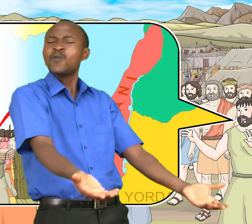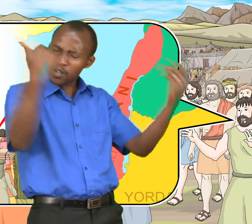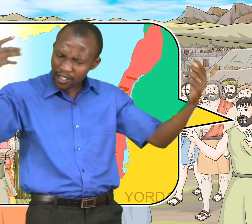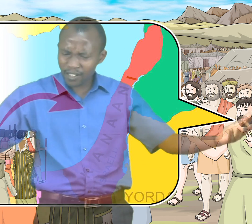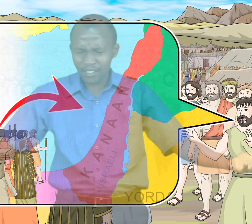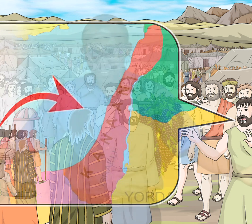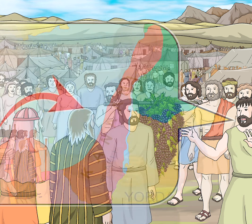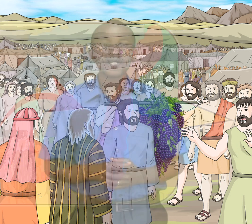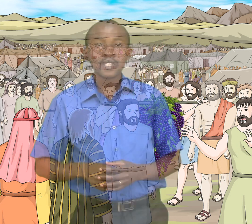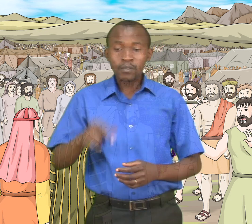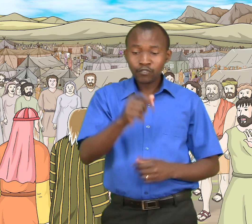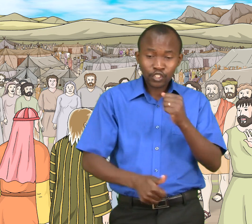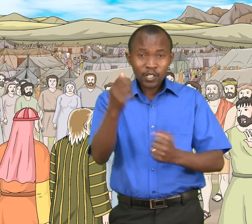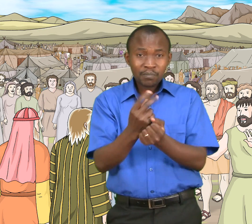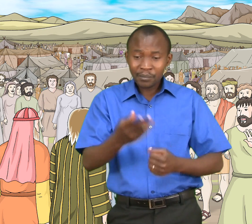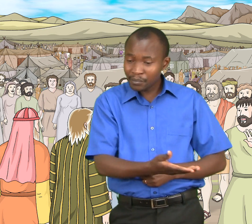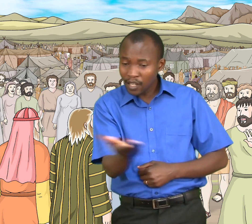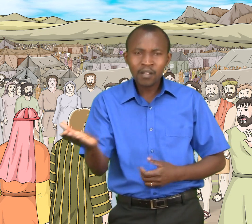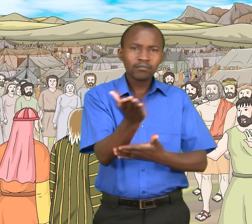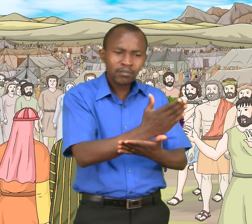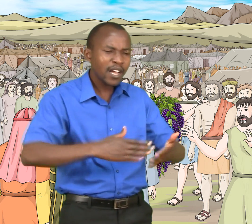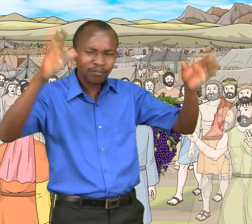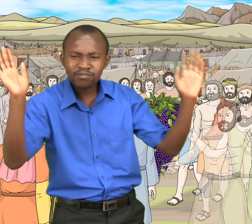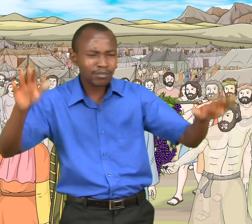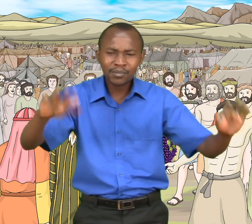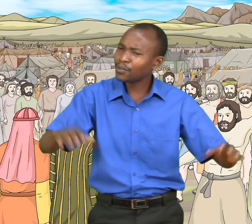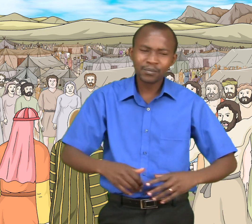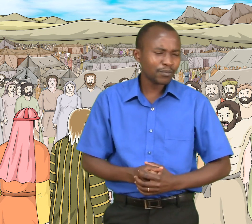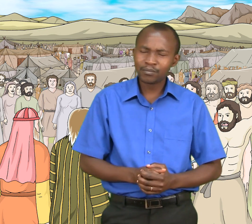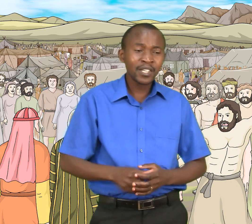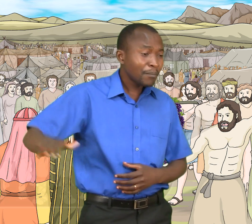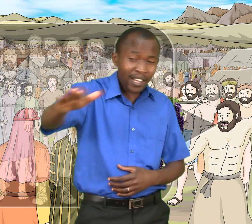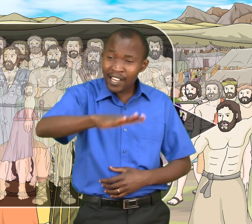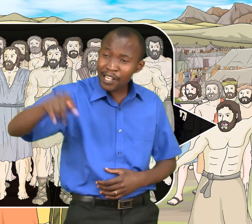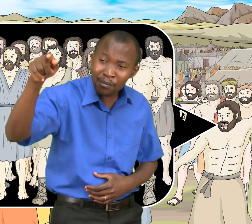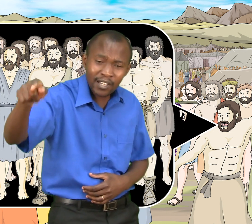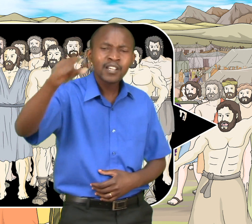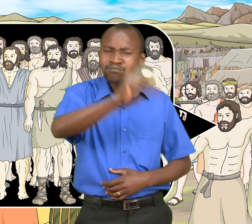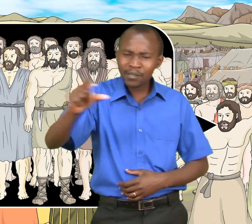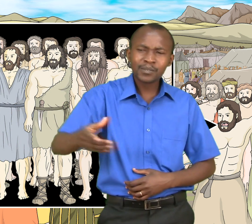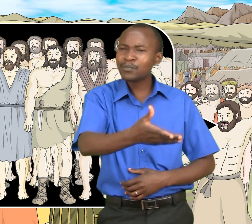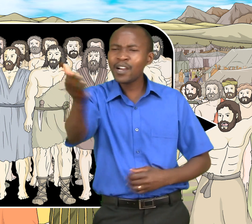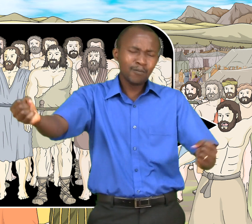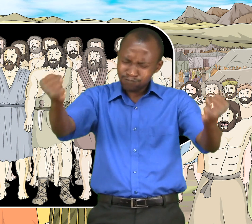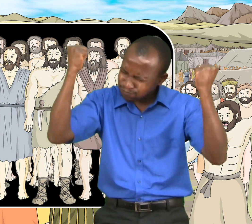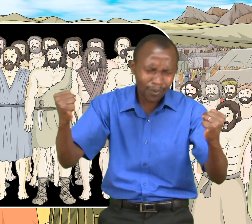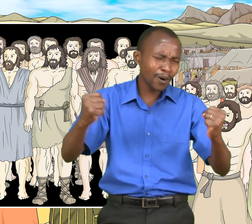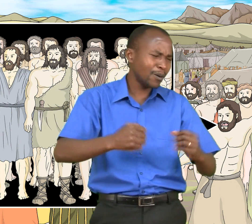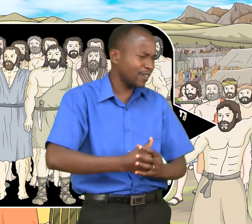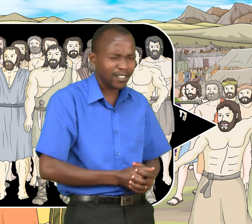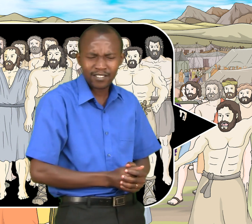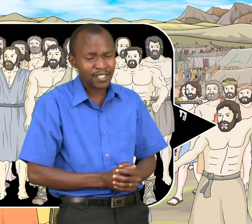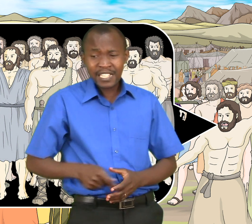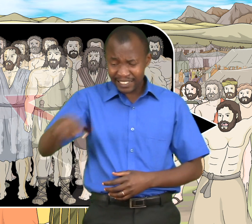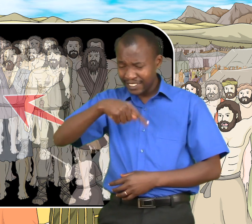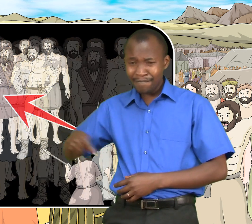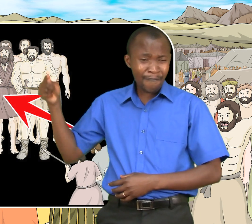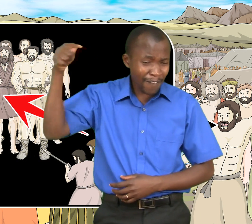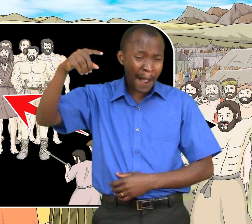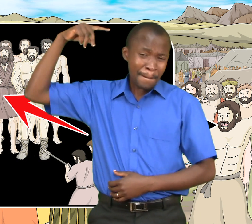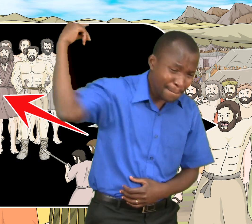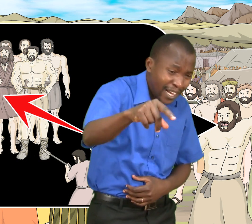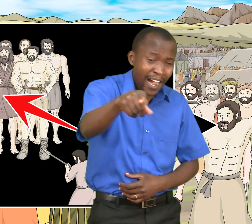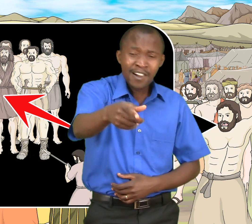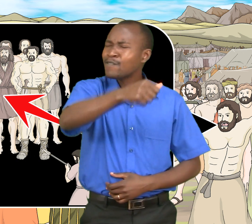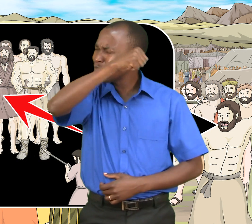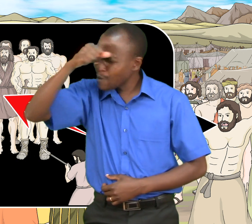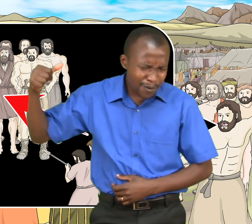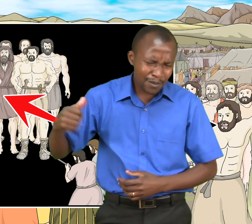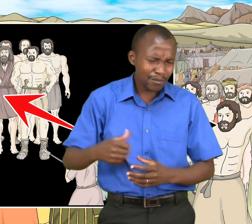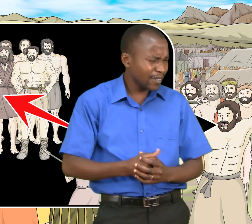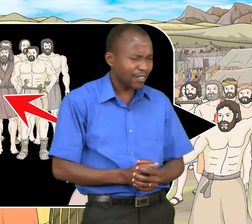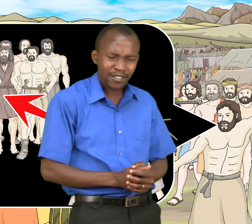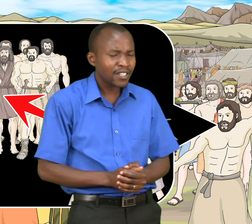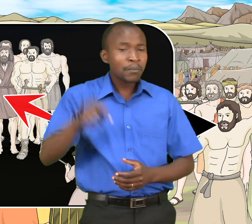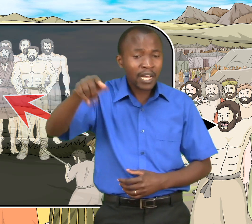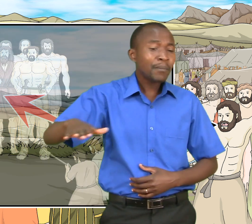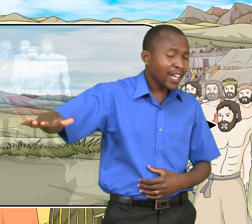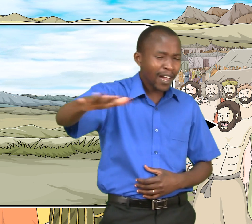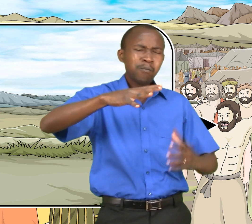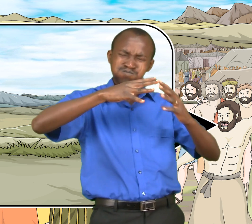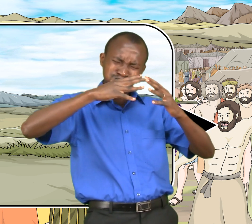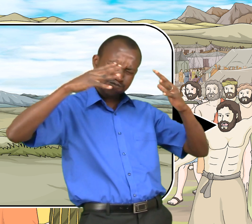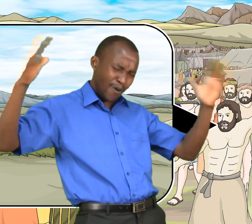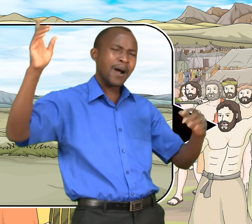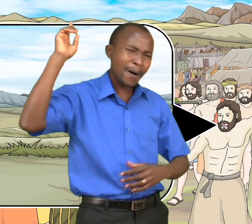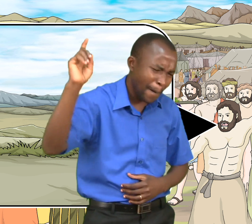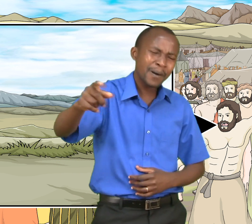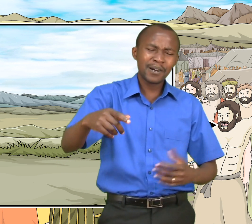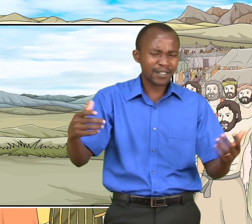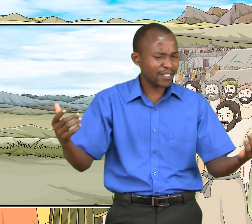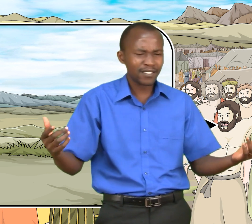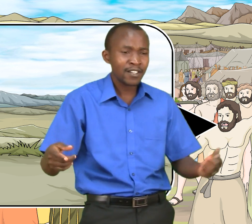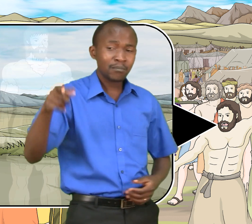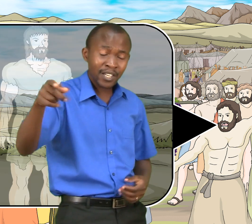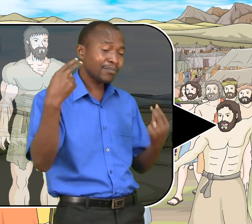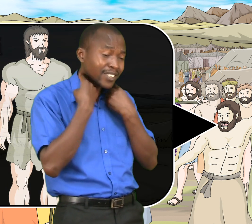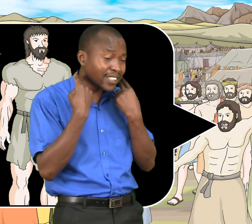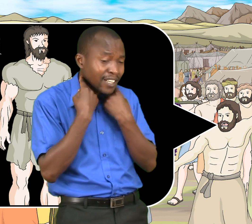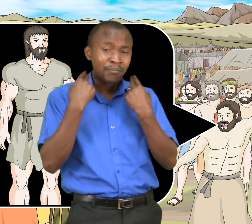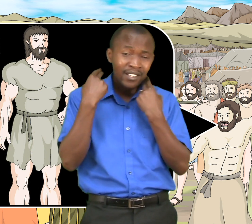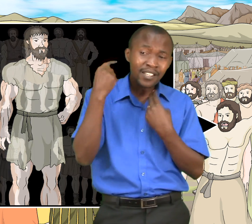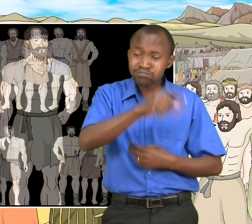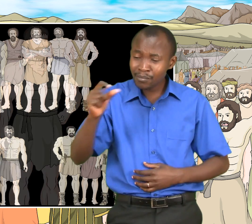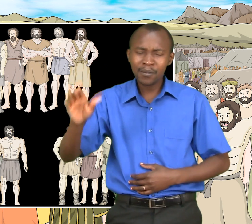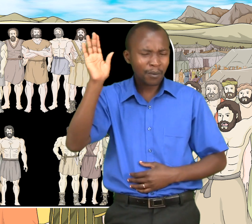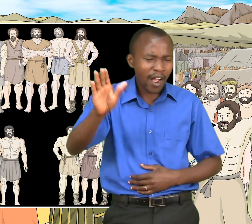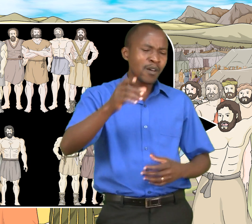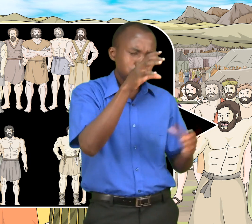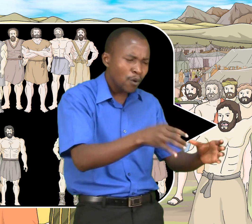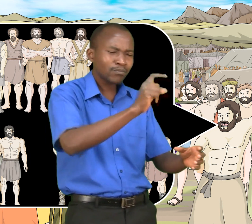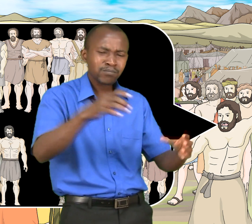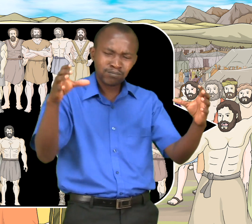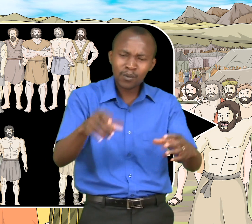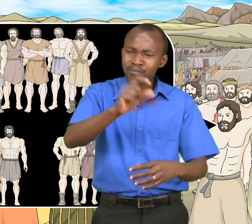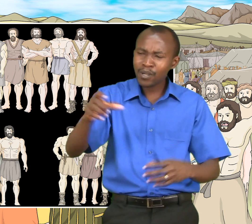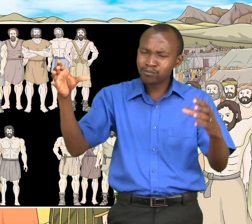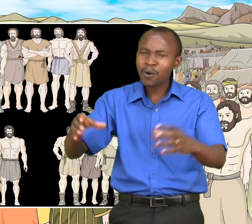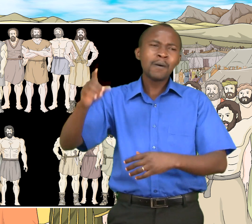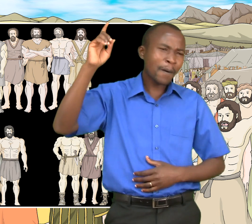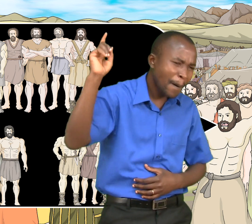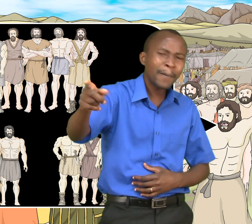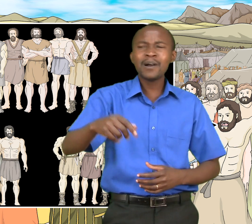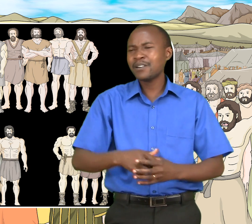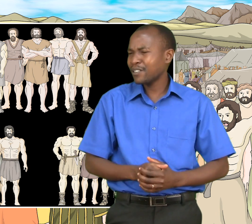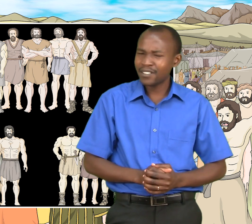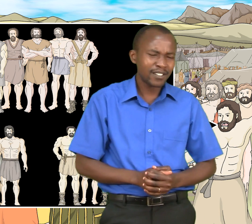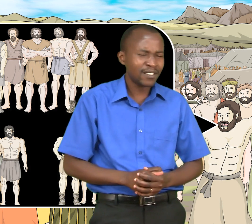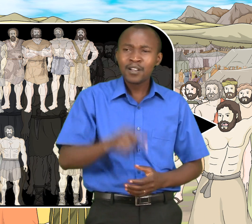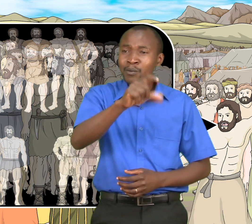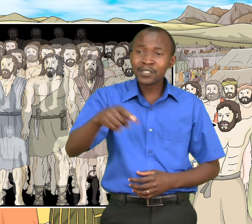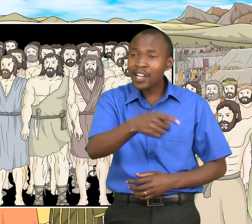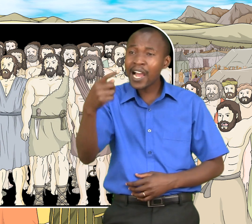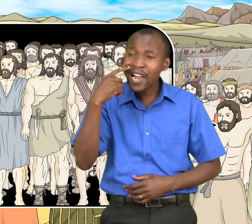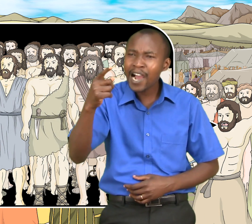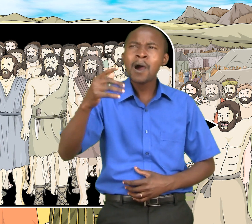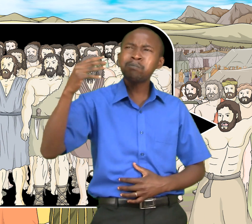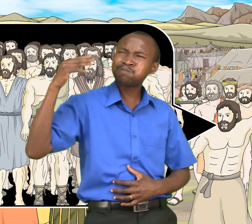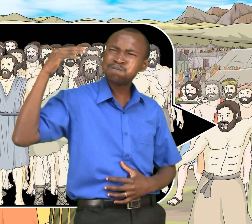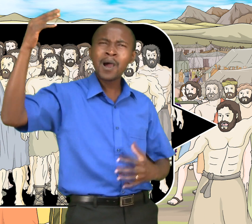So they gave the Israelites a bad report about the land that they had spied out: “The land we explored devours its inhabitants, and all the people we saw there are great in stature.